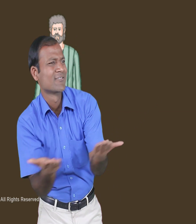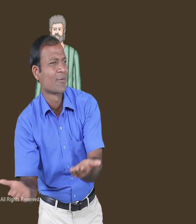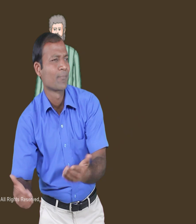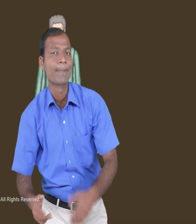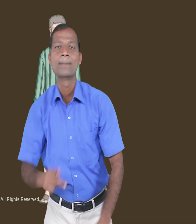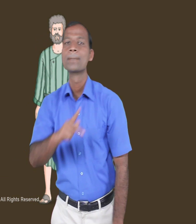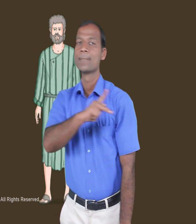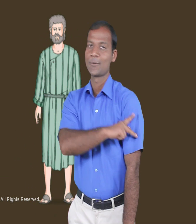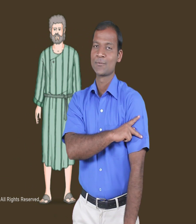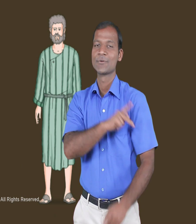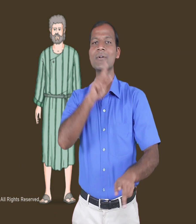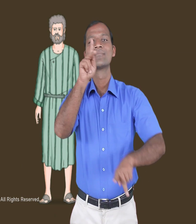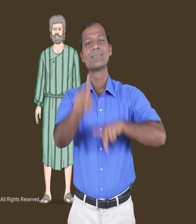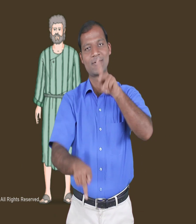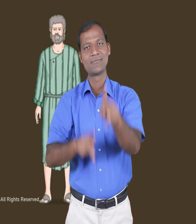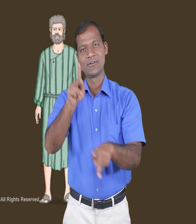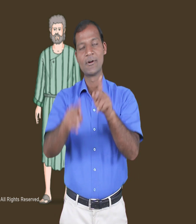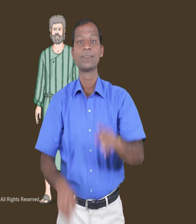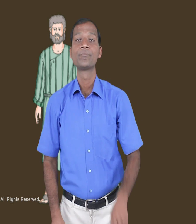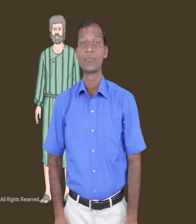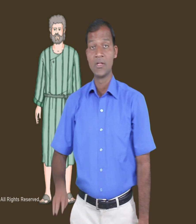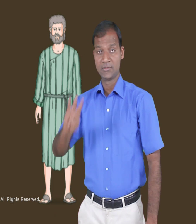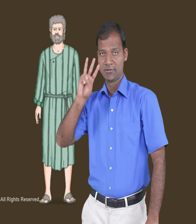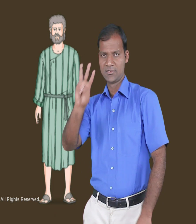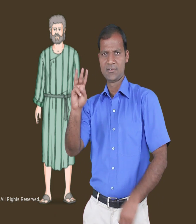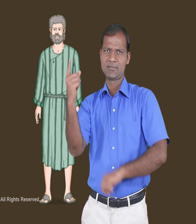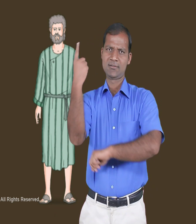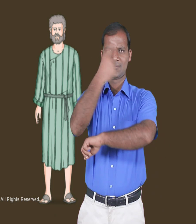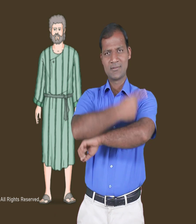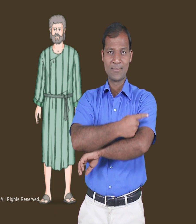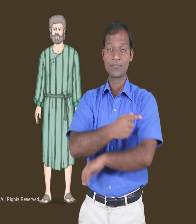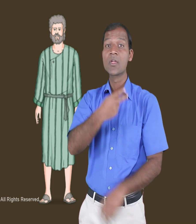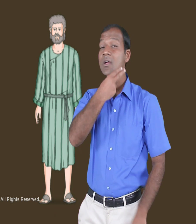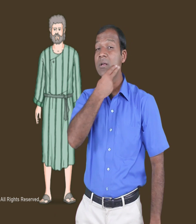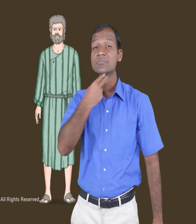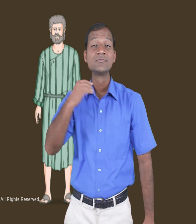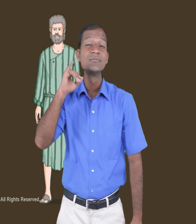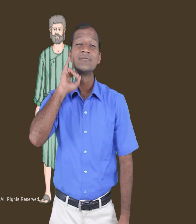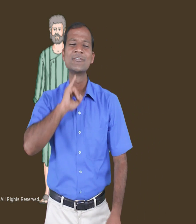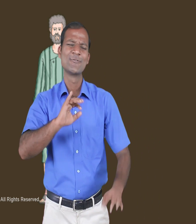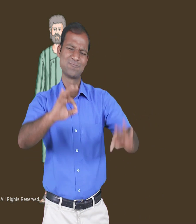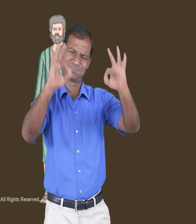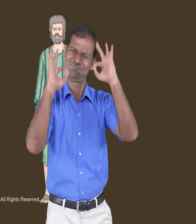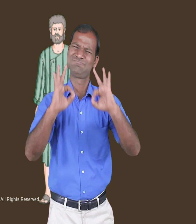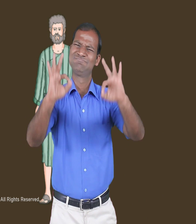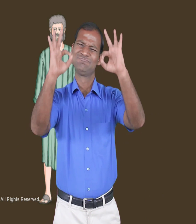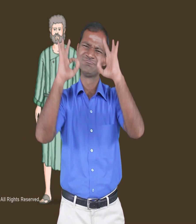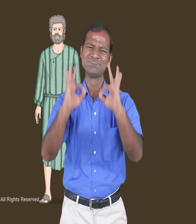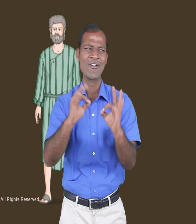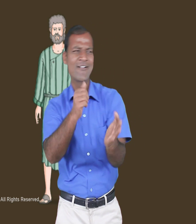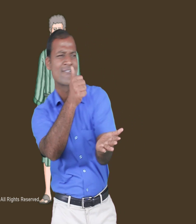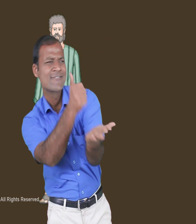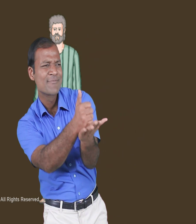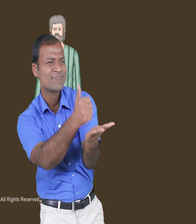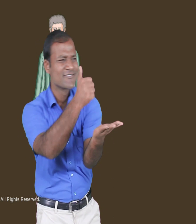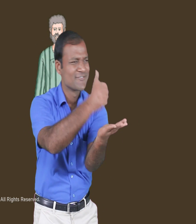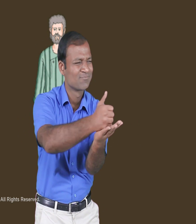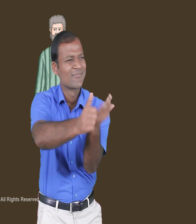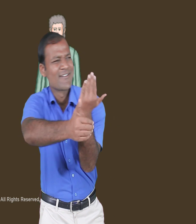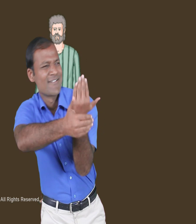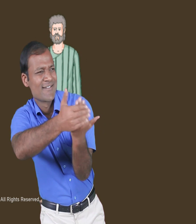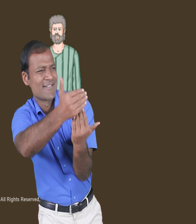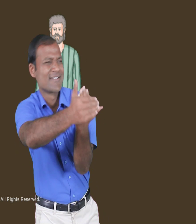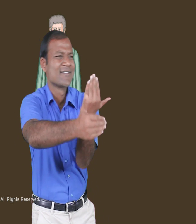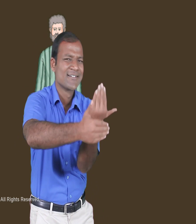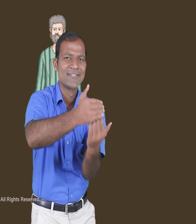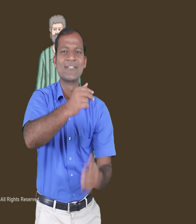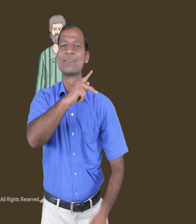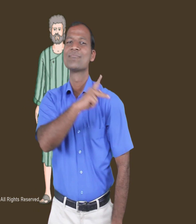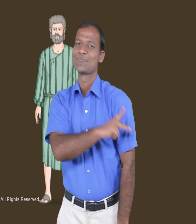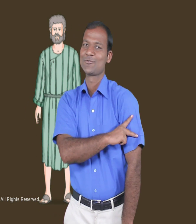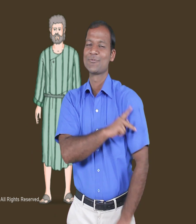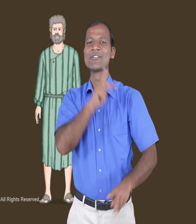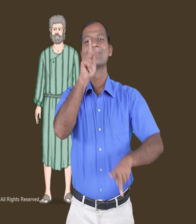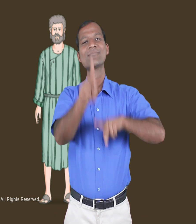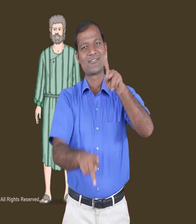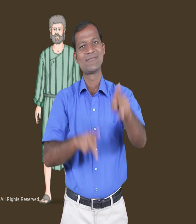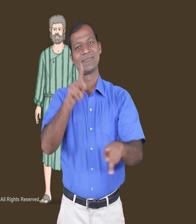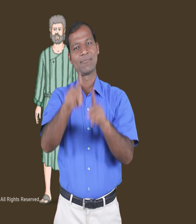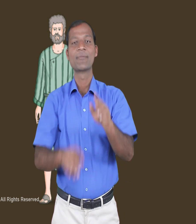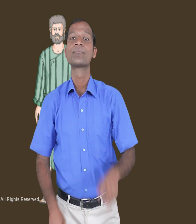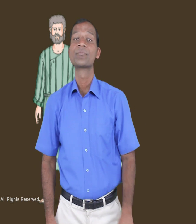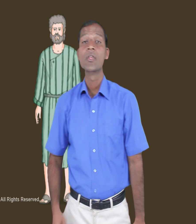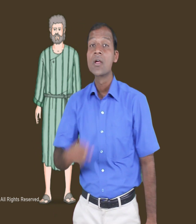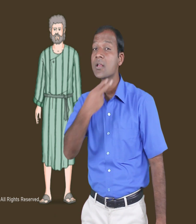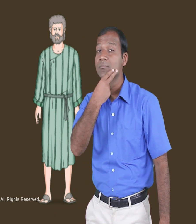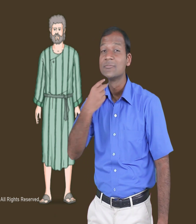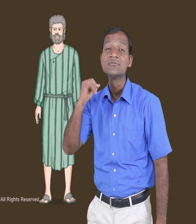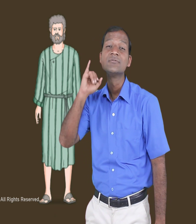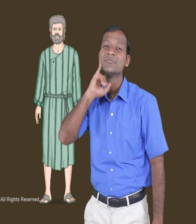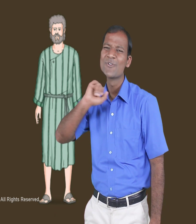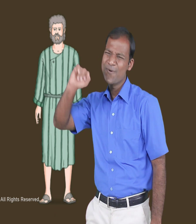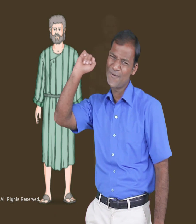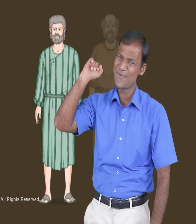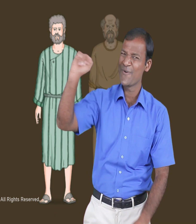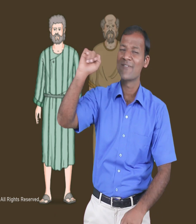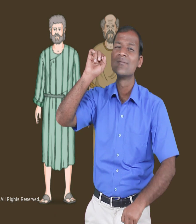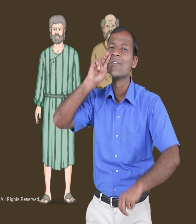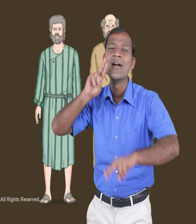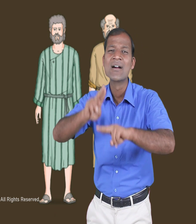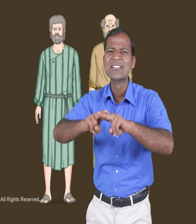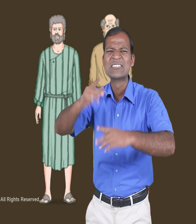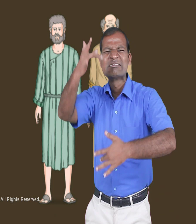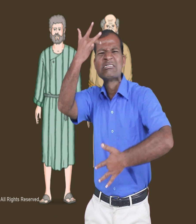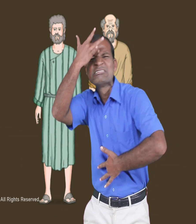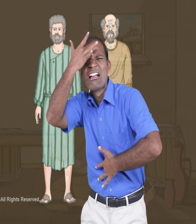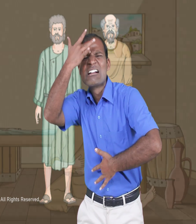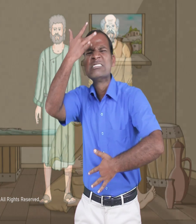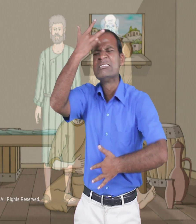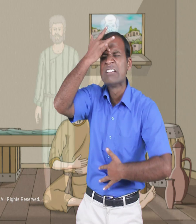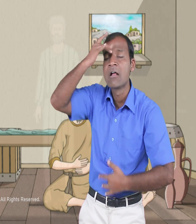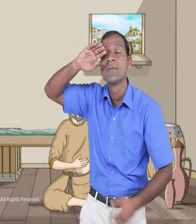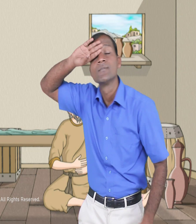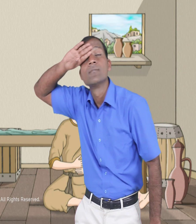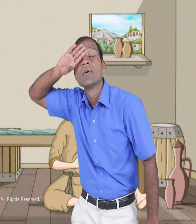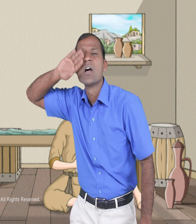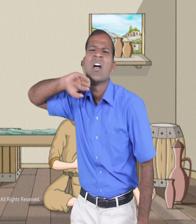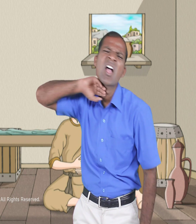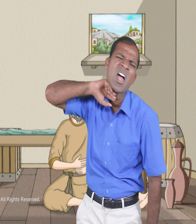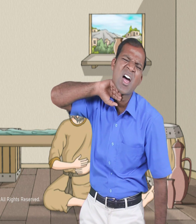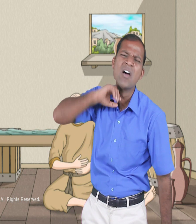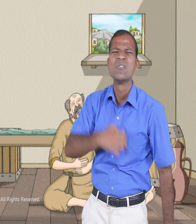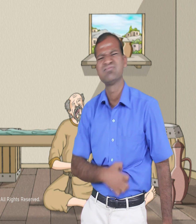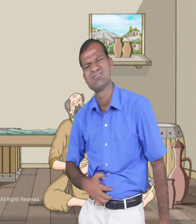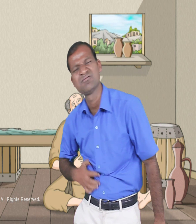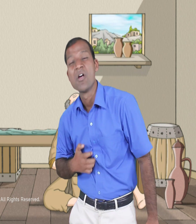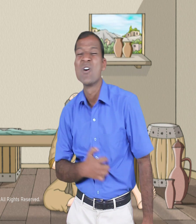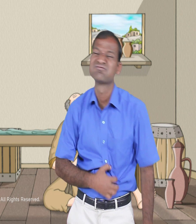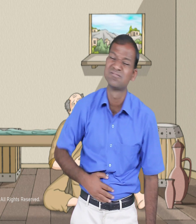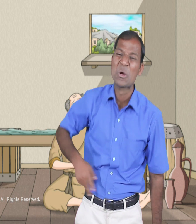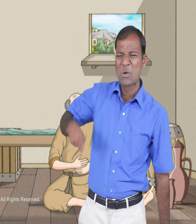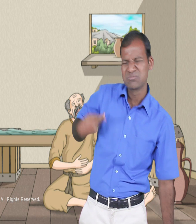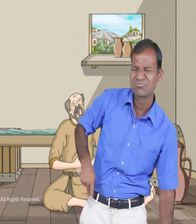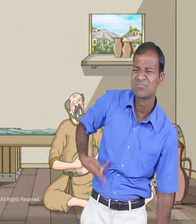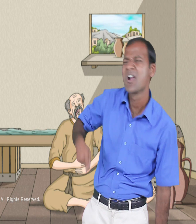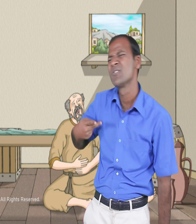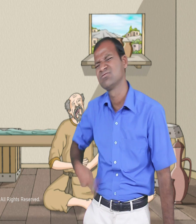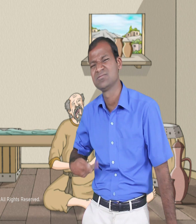The father of Publius was sick in bed, suffering from fever and dysentery.